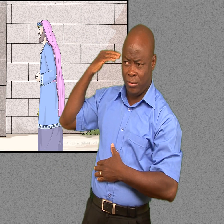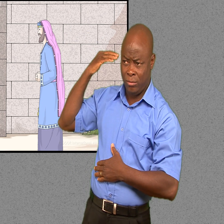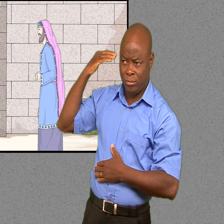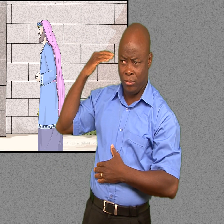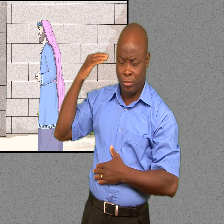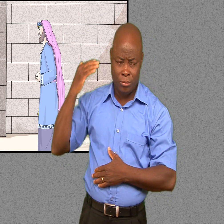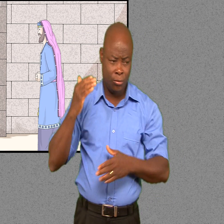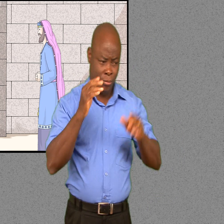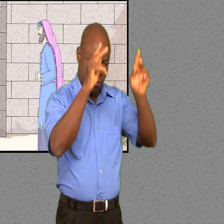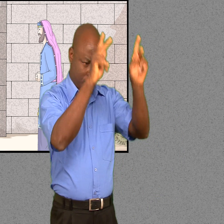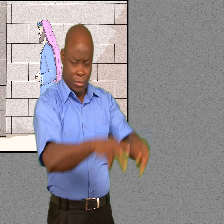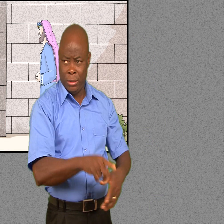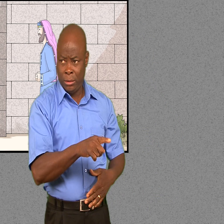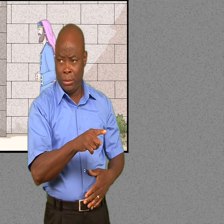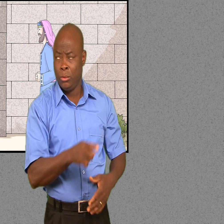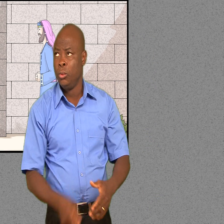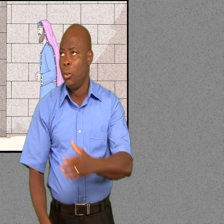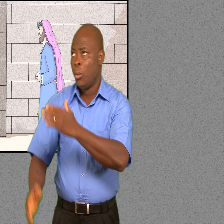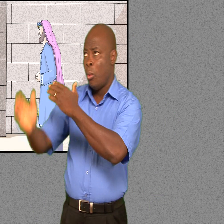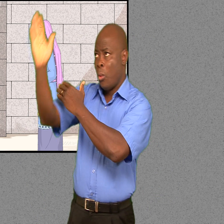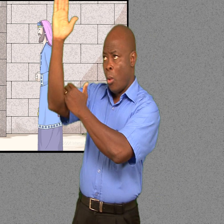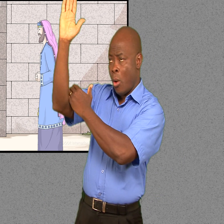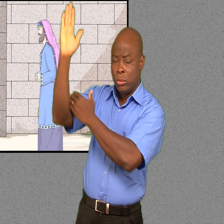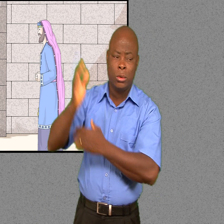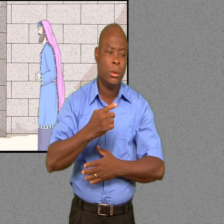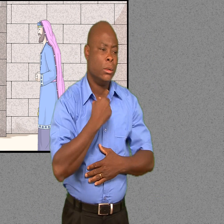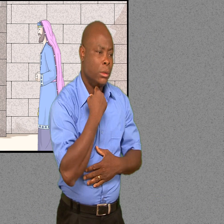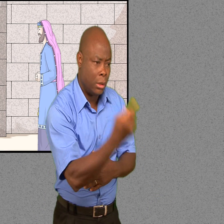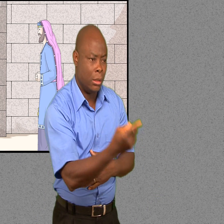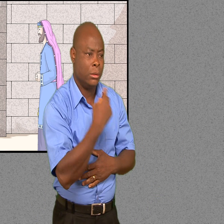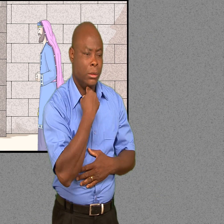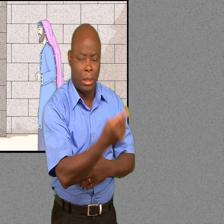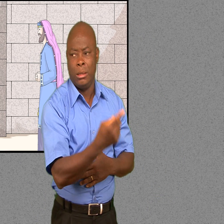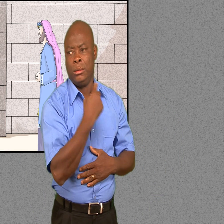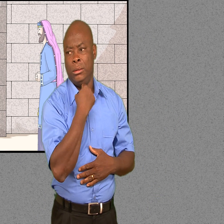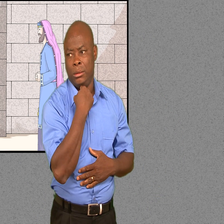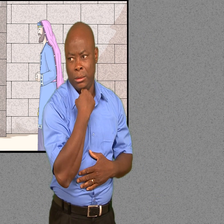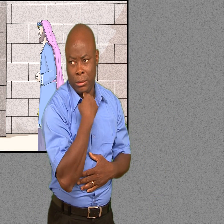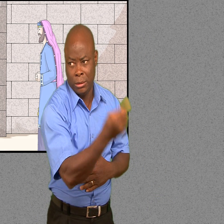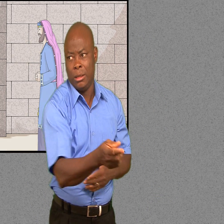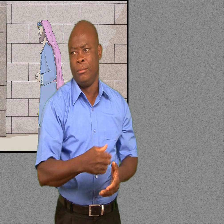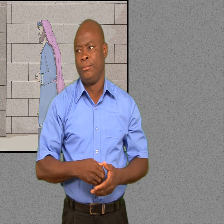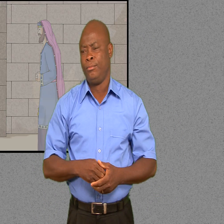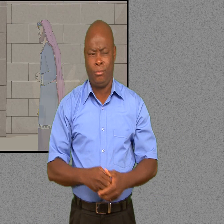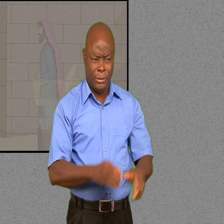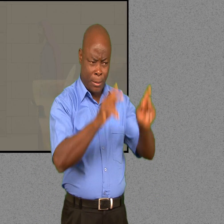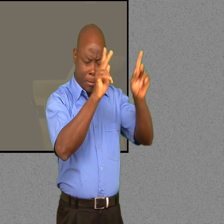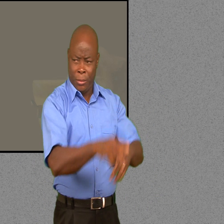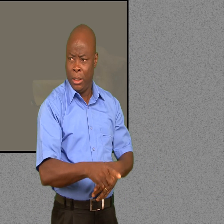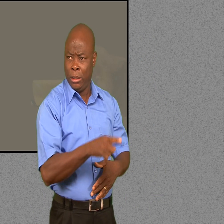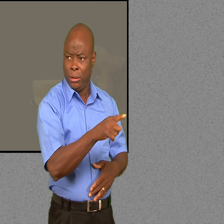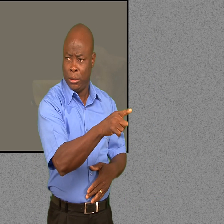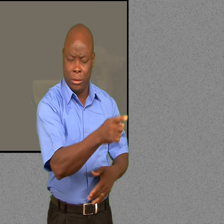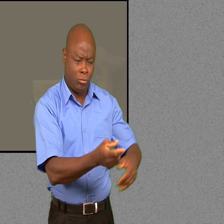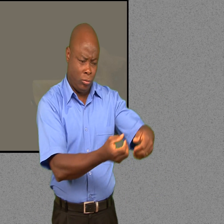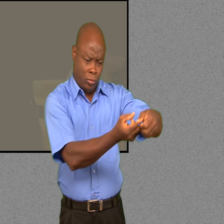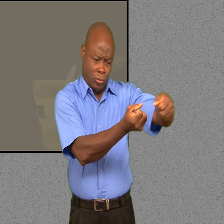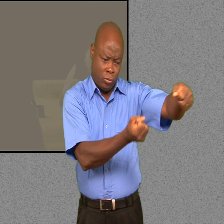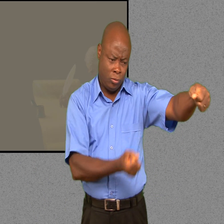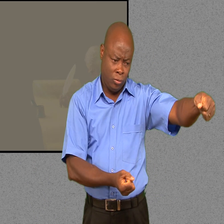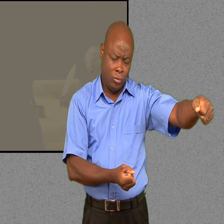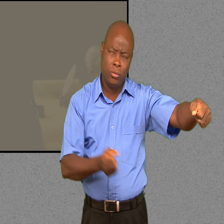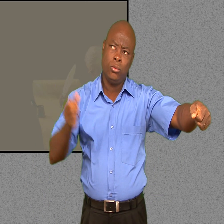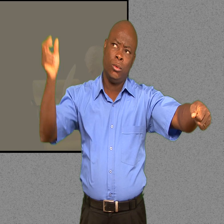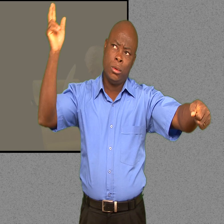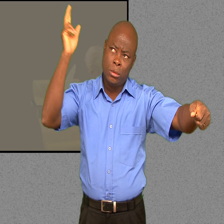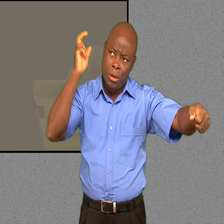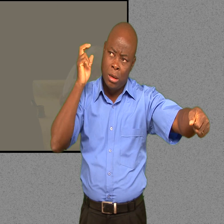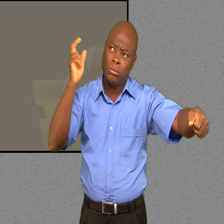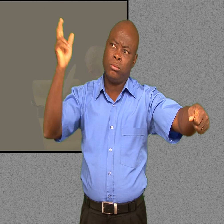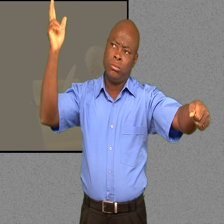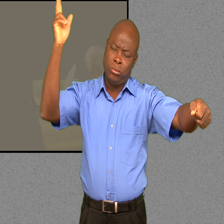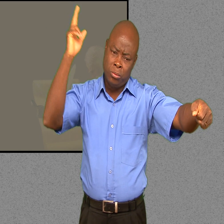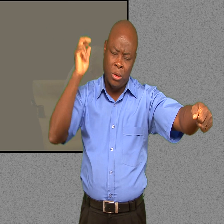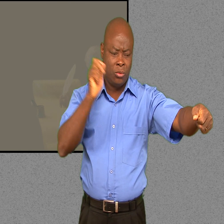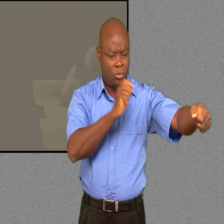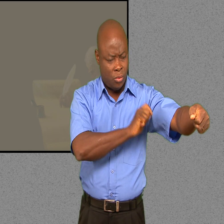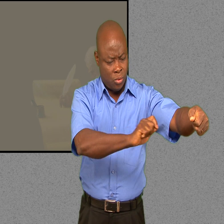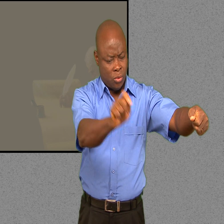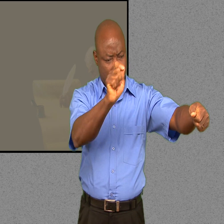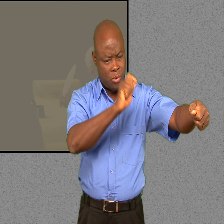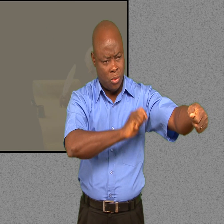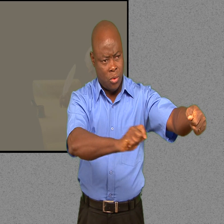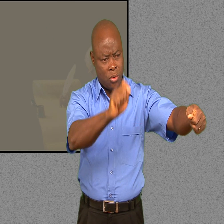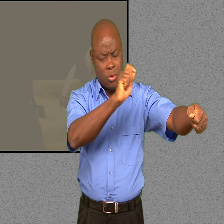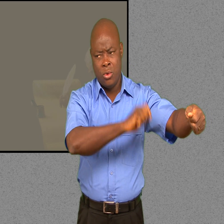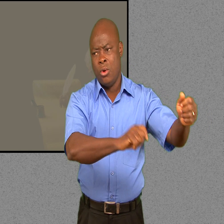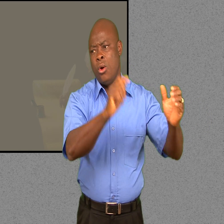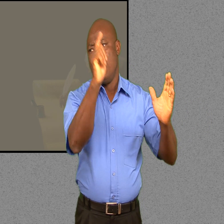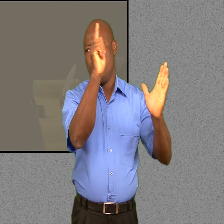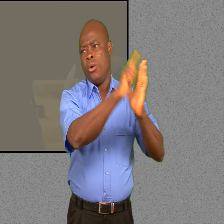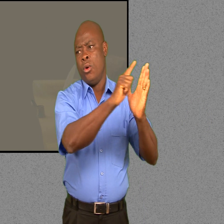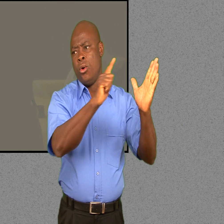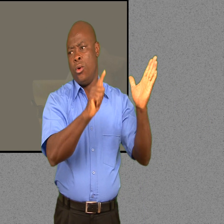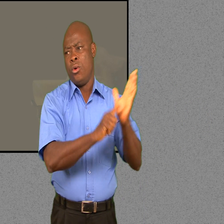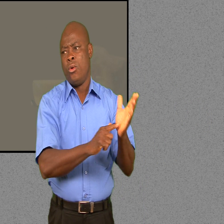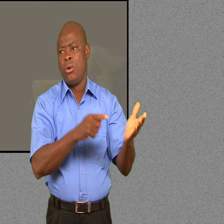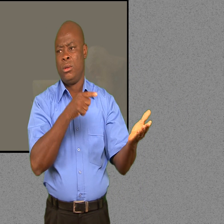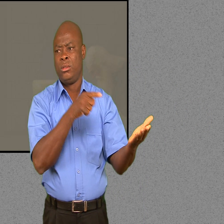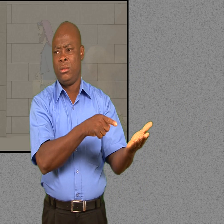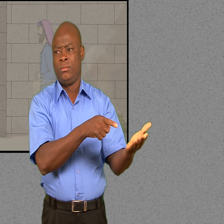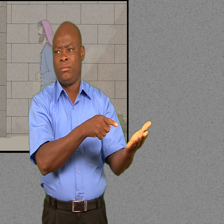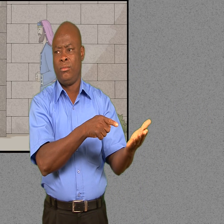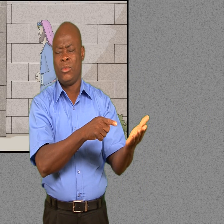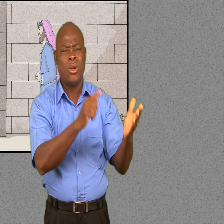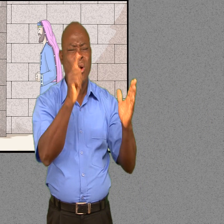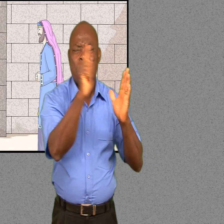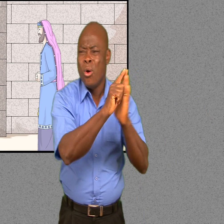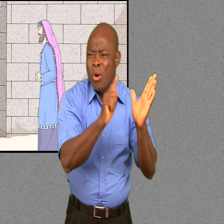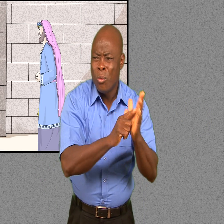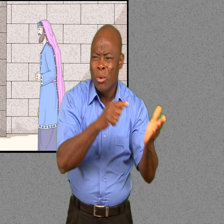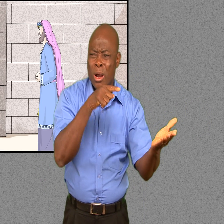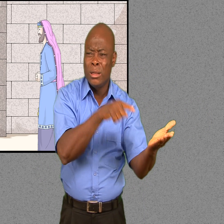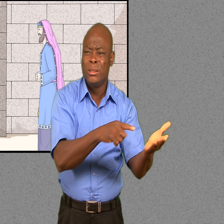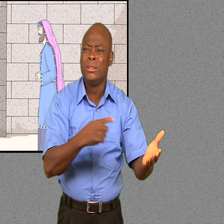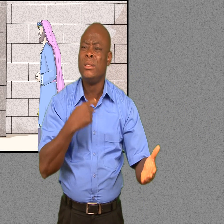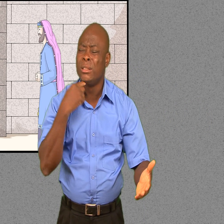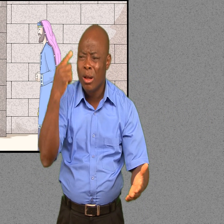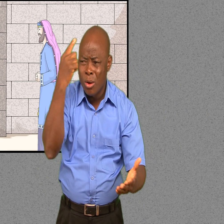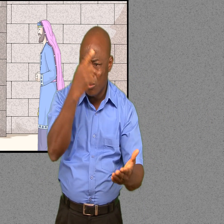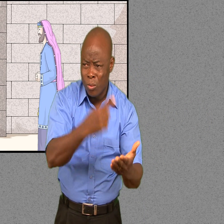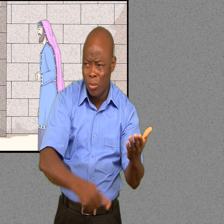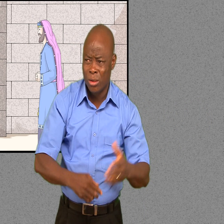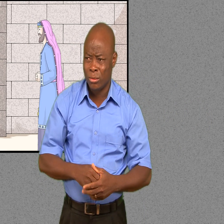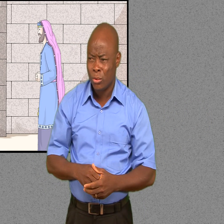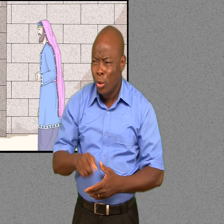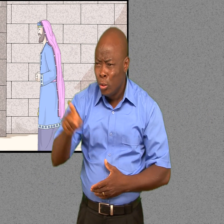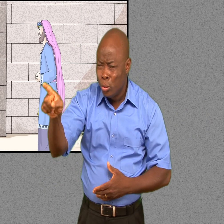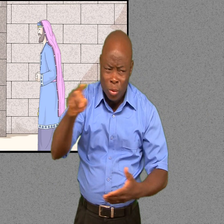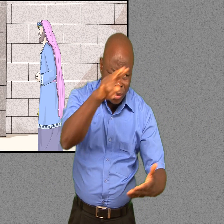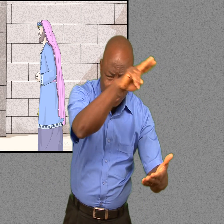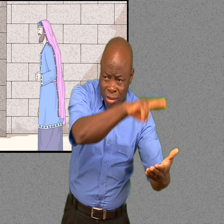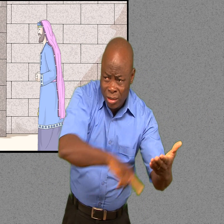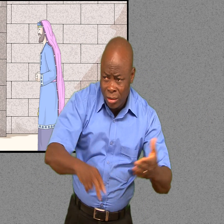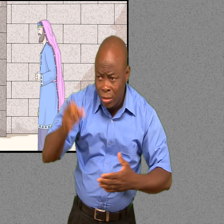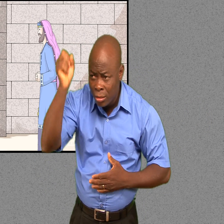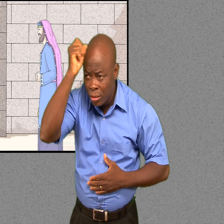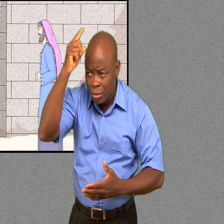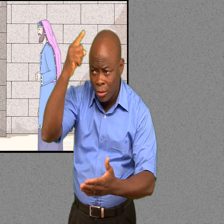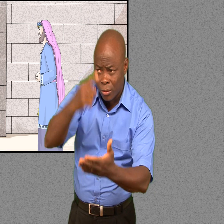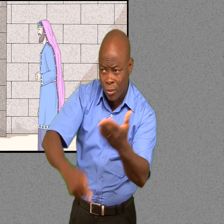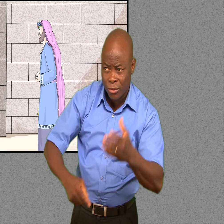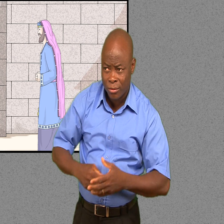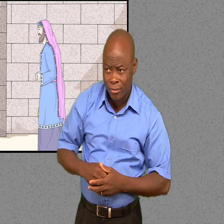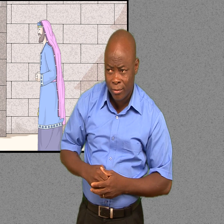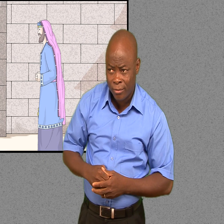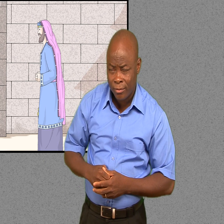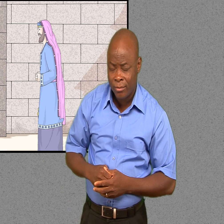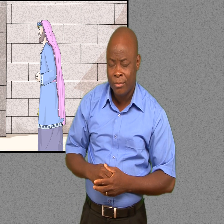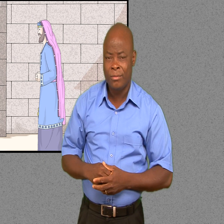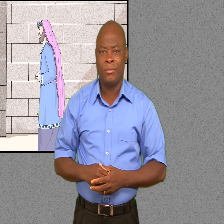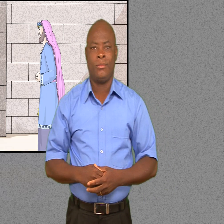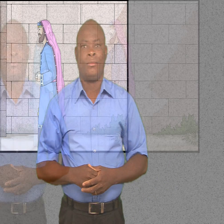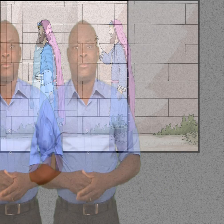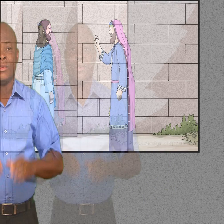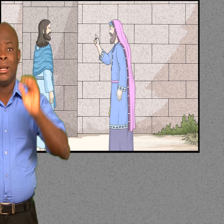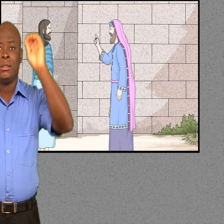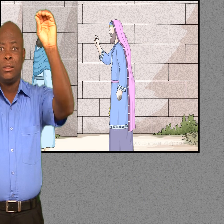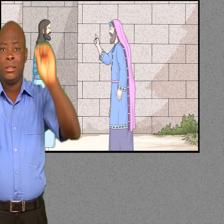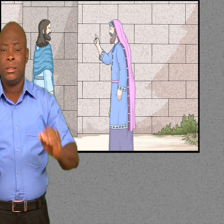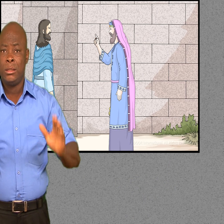Jesus replied. “How do you read it?”